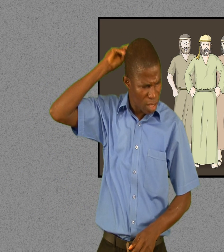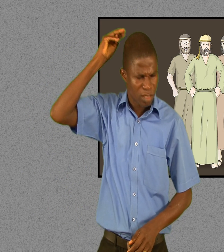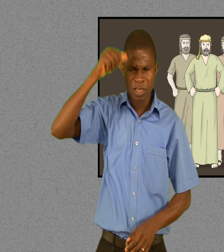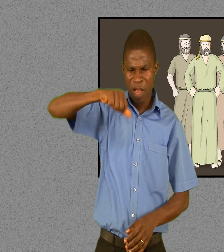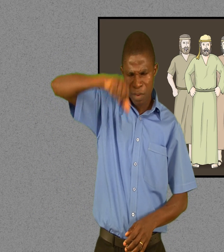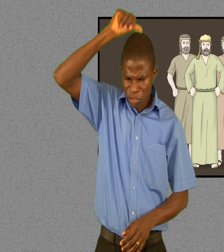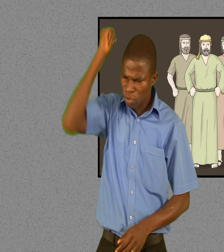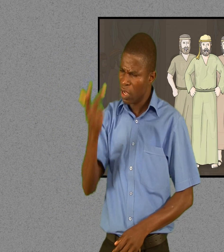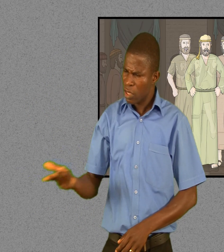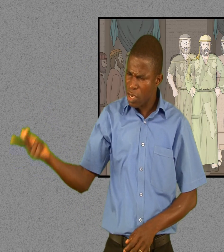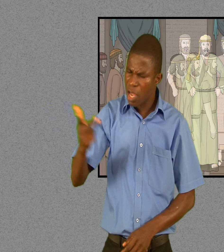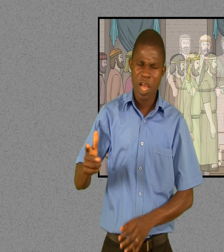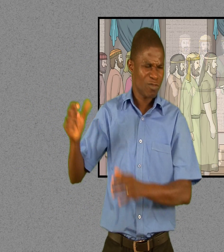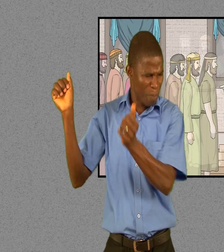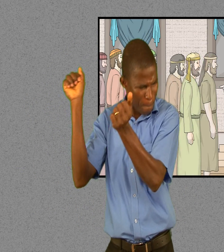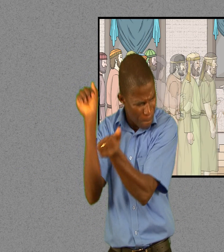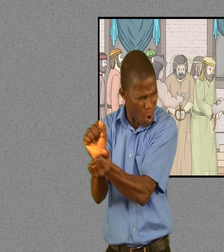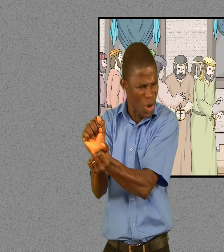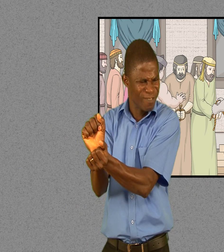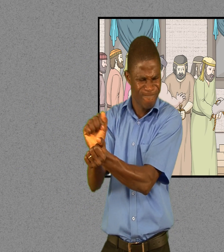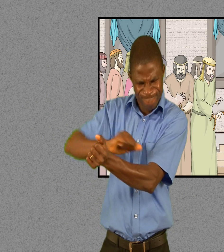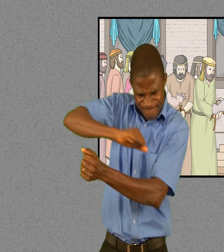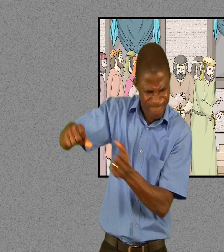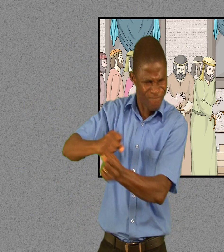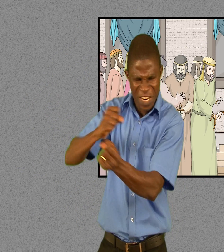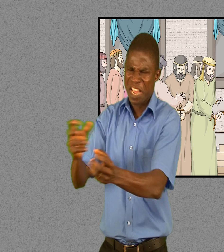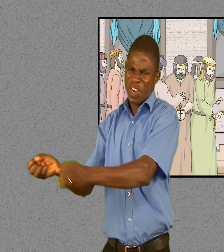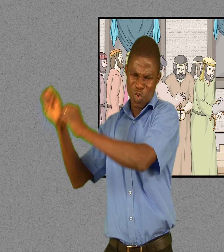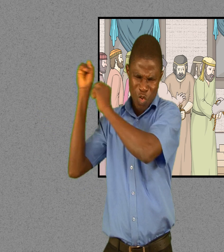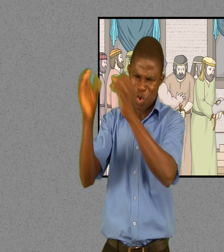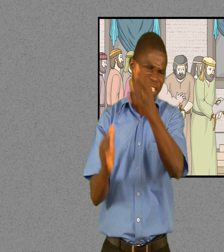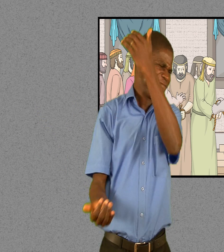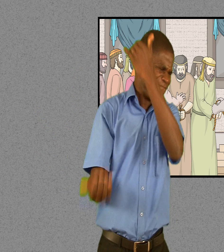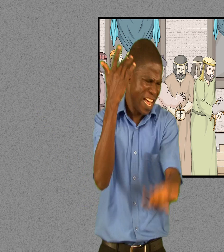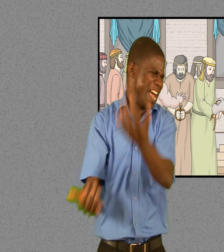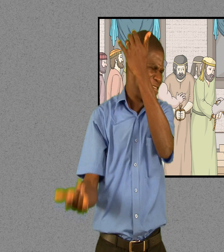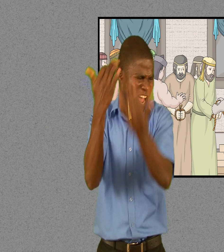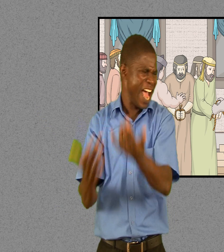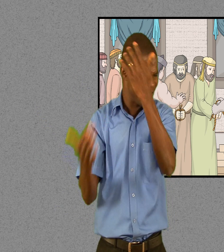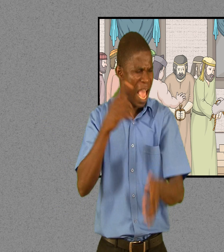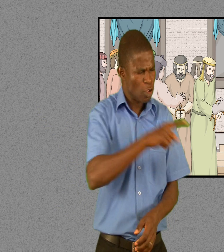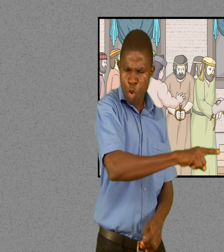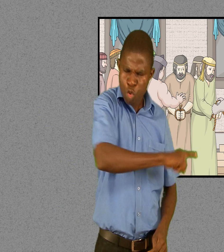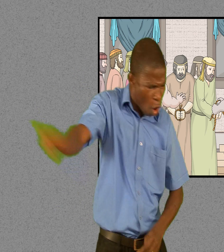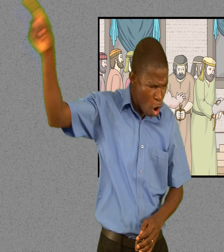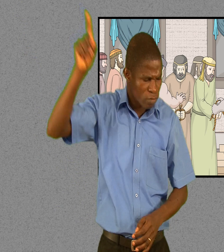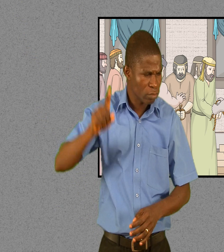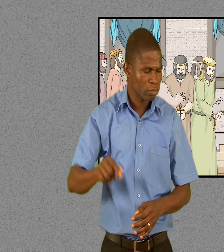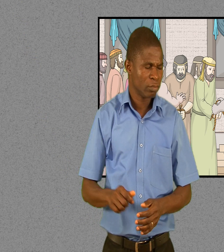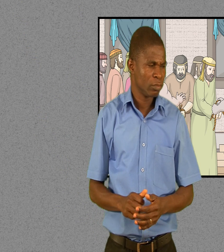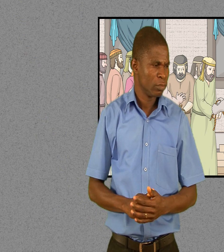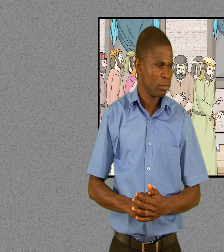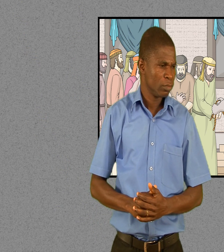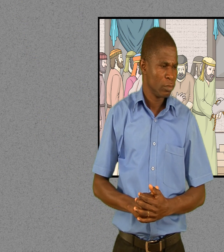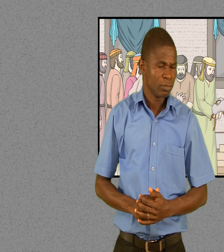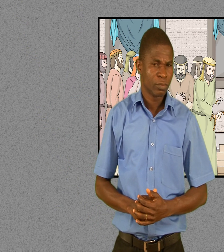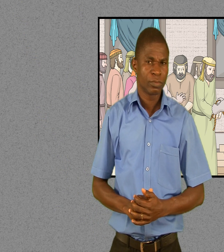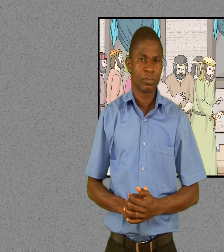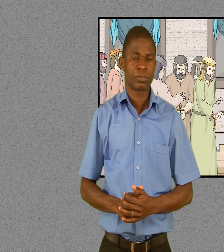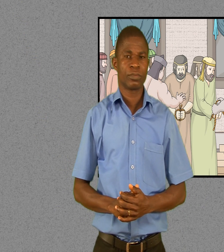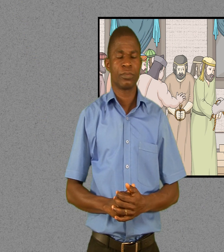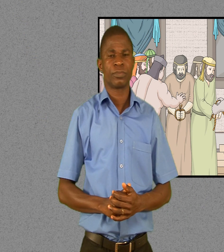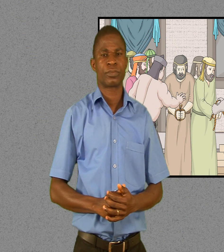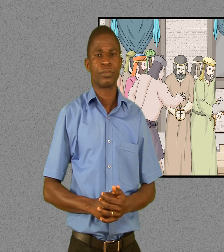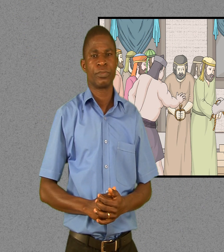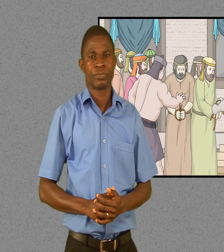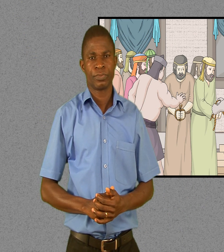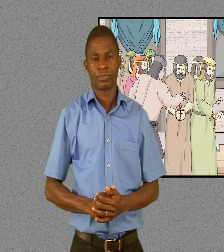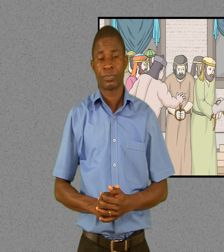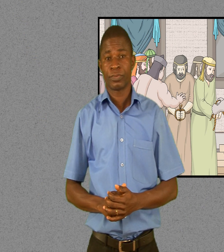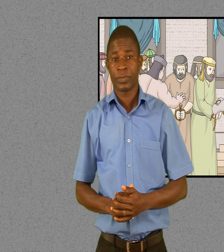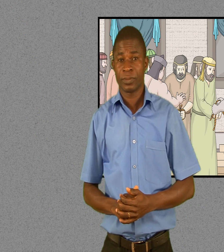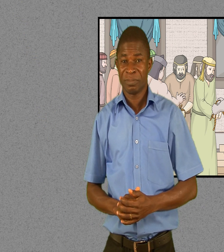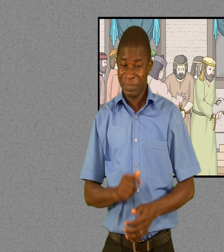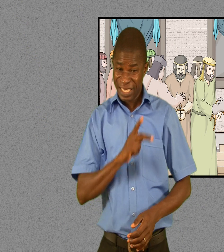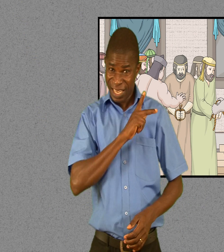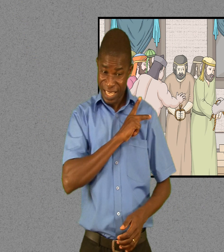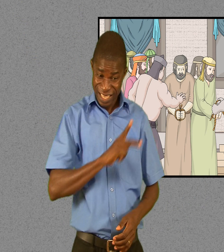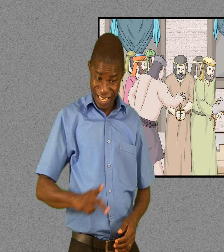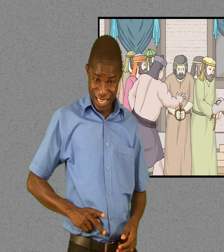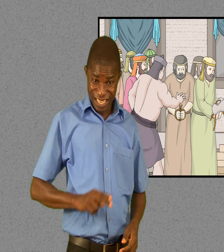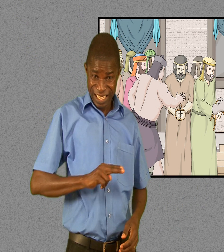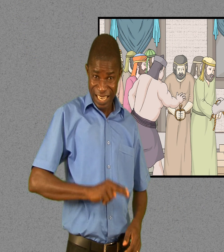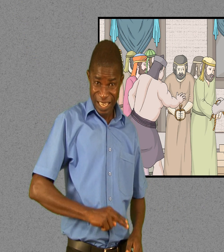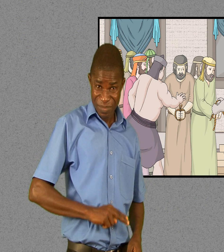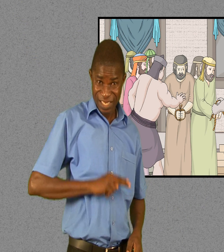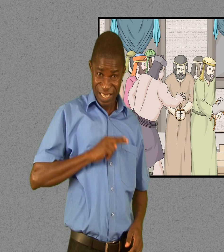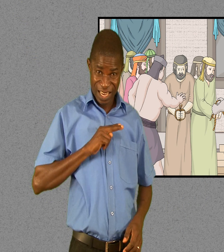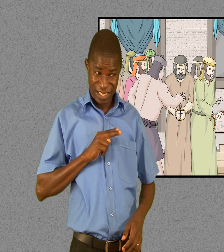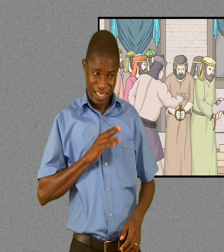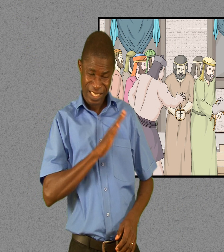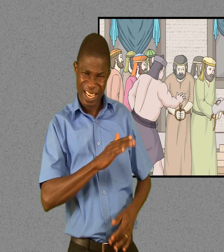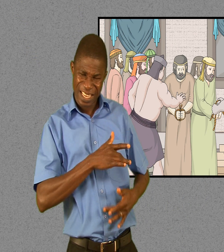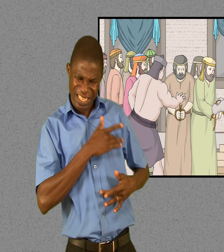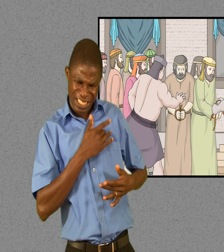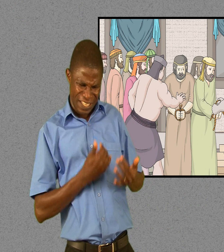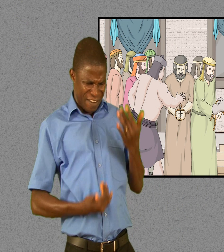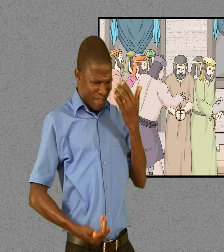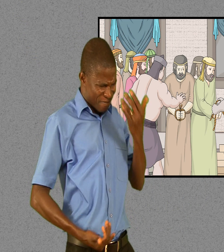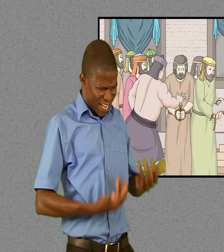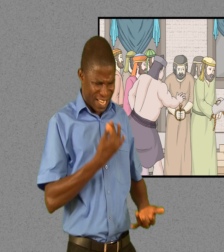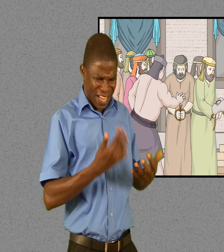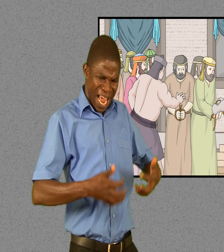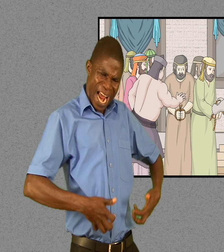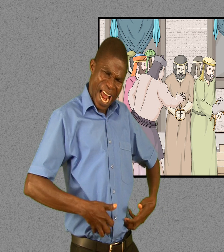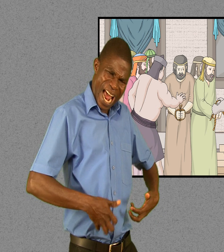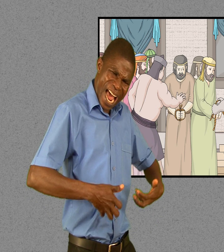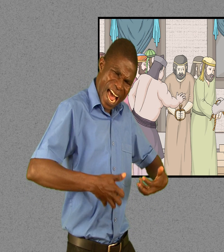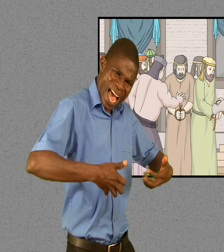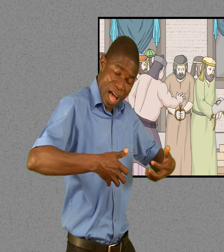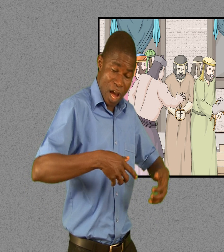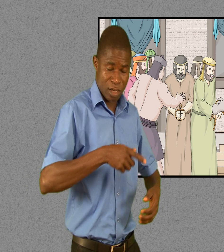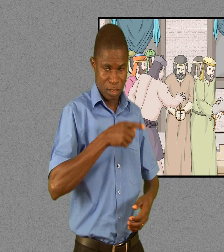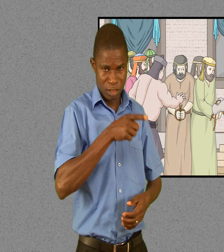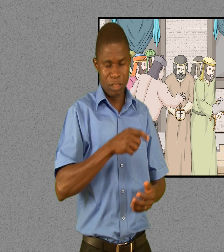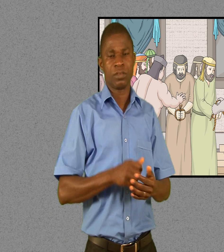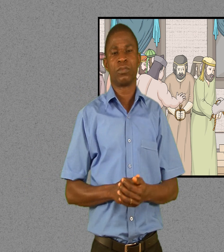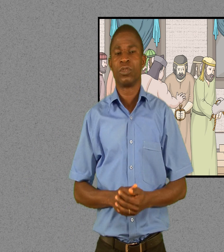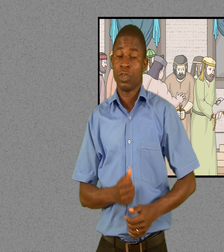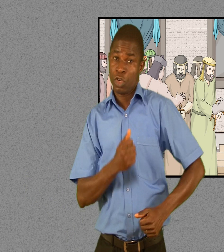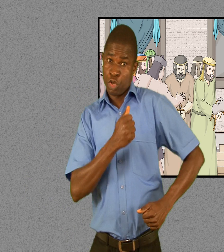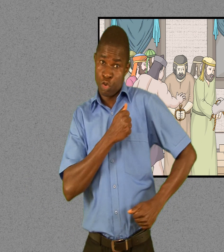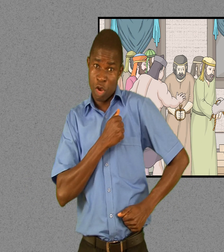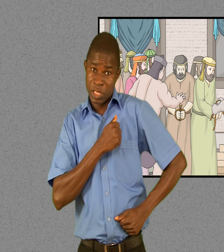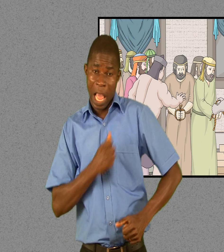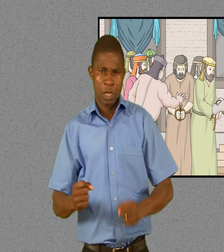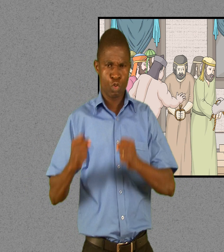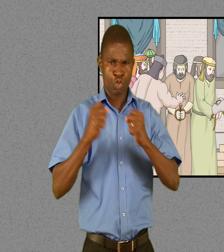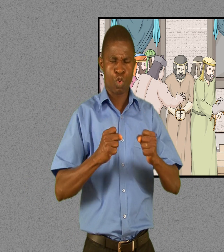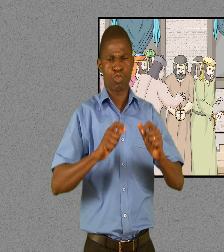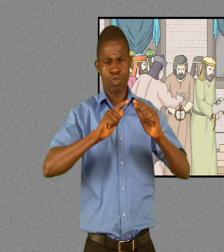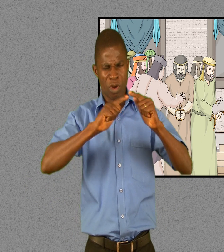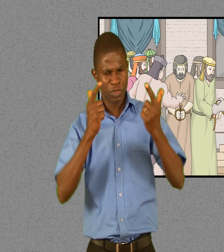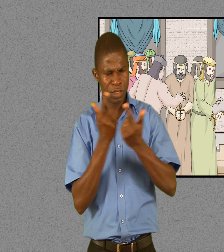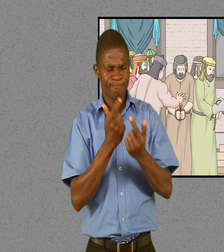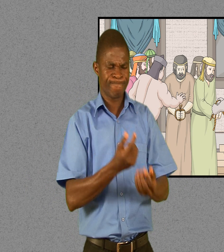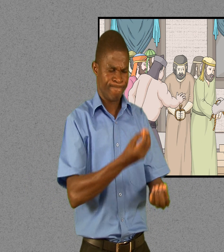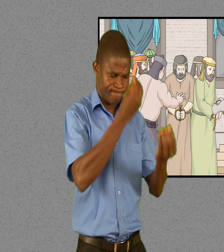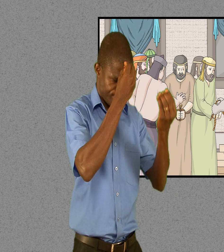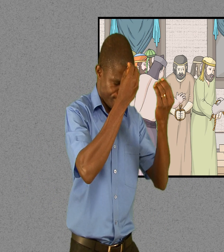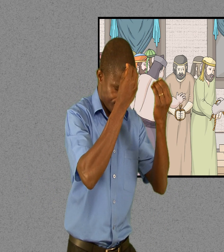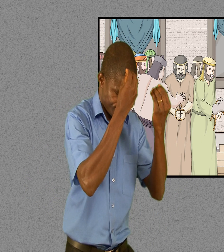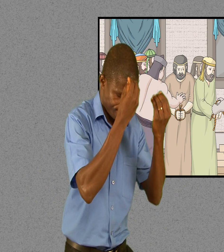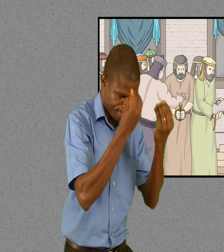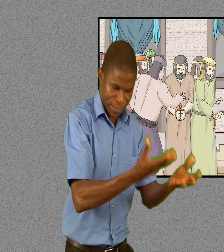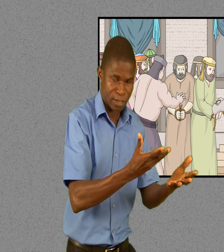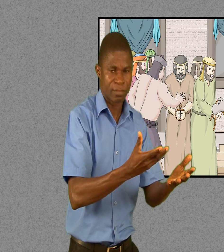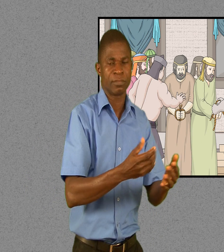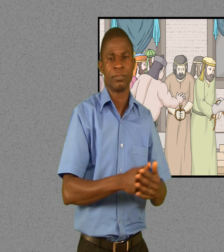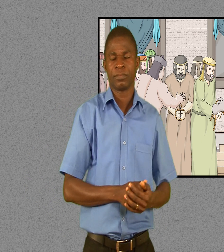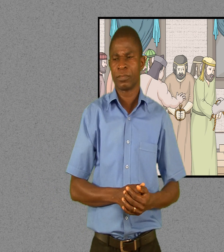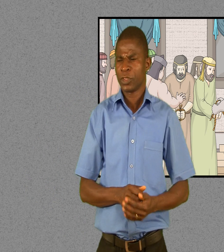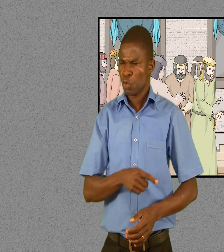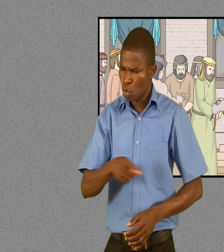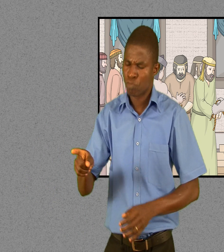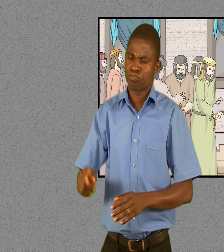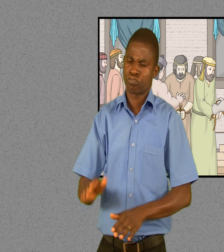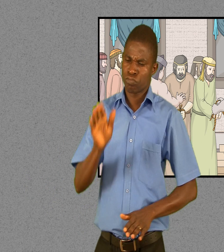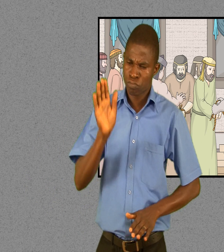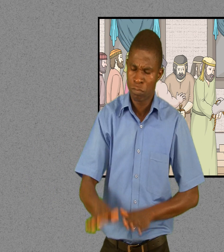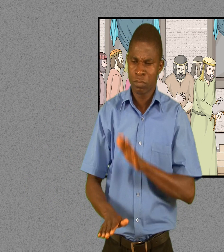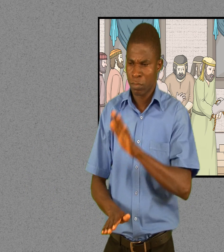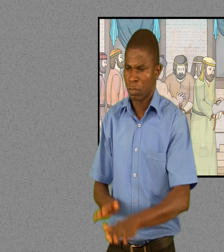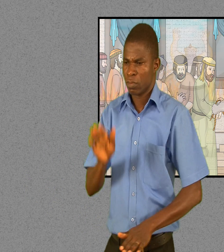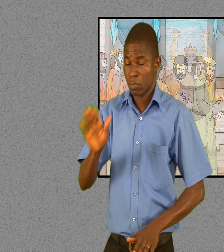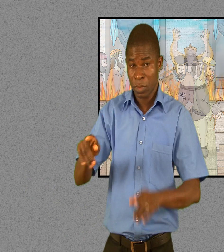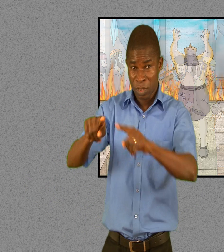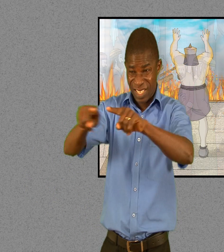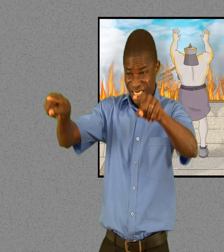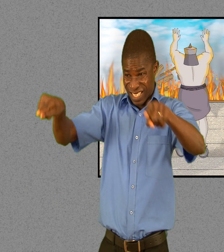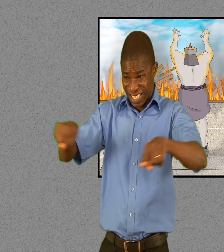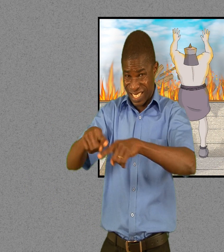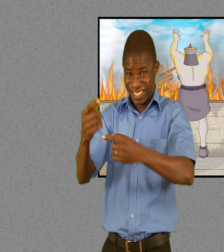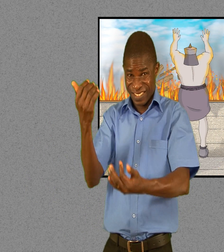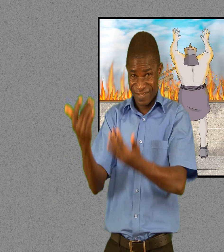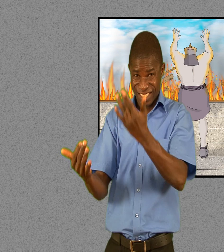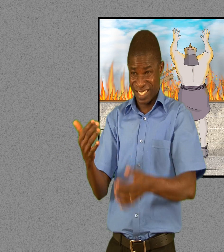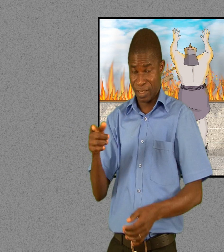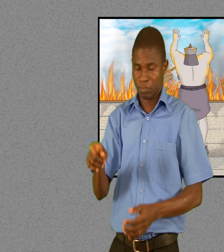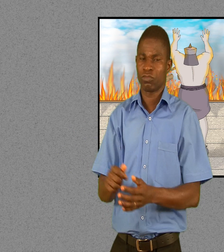So they were tied up, wearing robes, trousers, turbans, and other clothes, and they were thrown into the blazing fiery furnace.